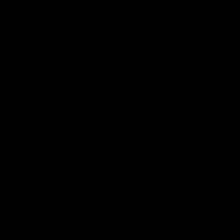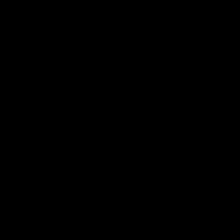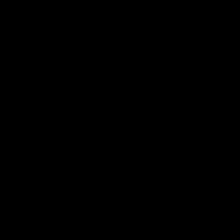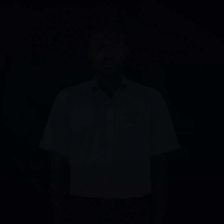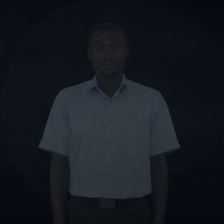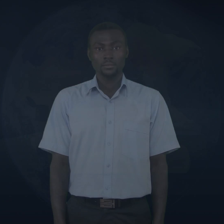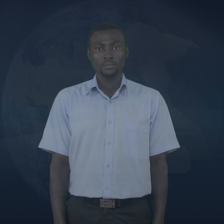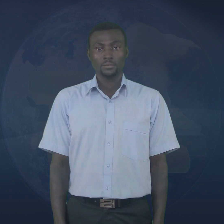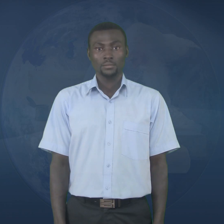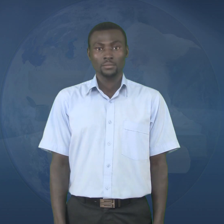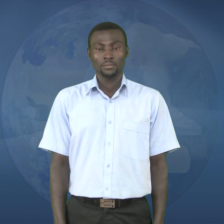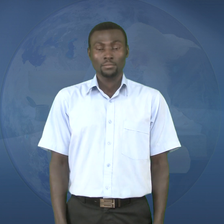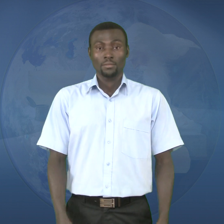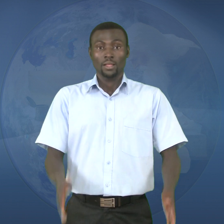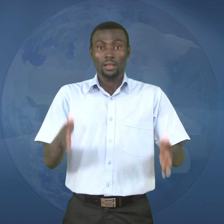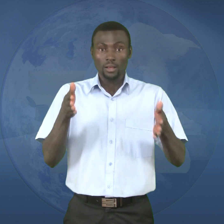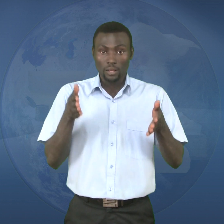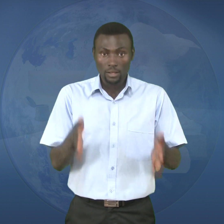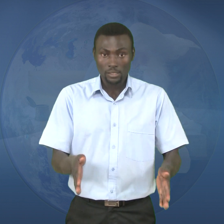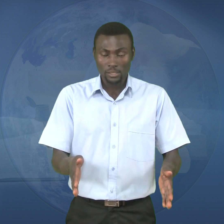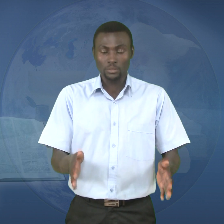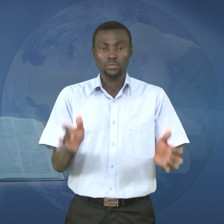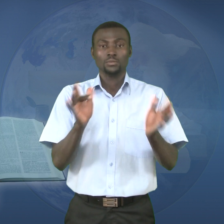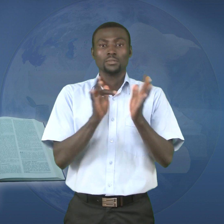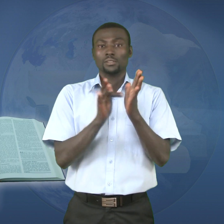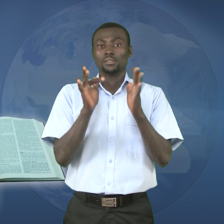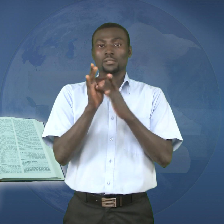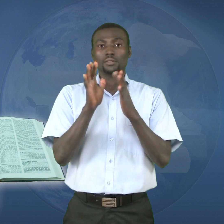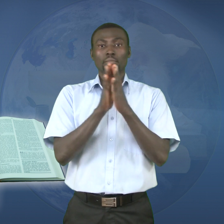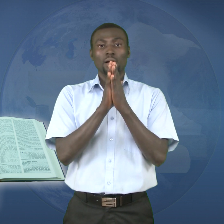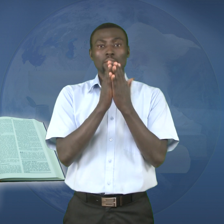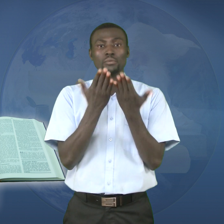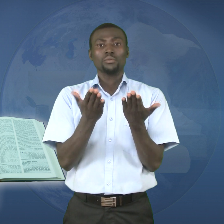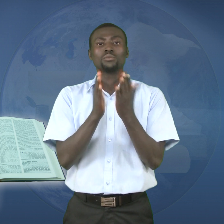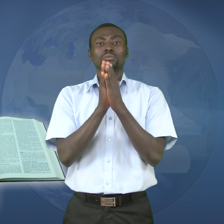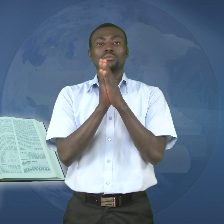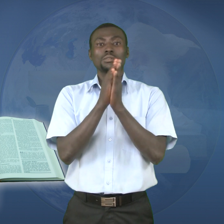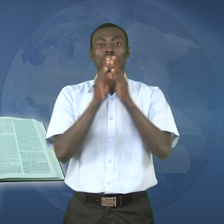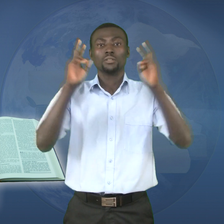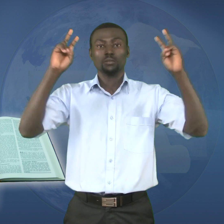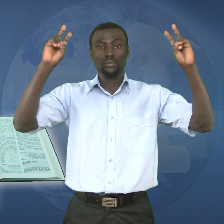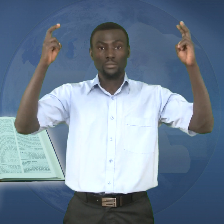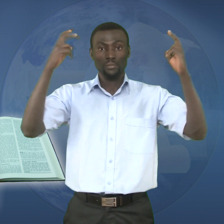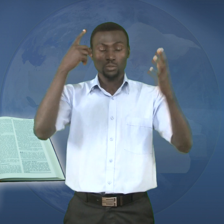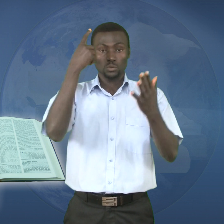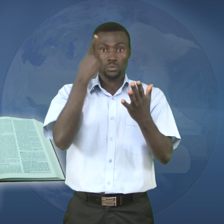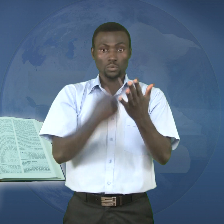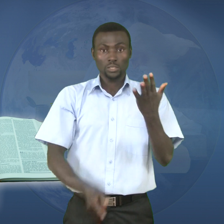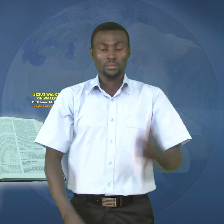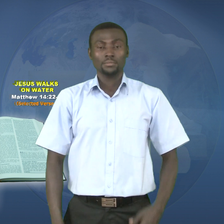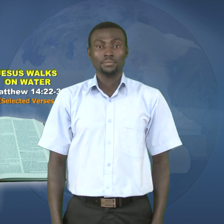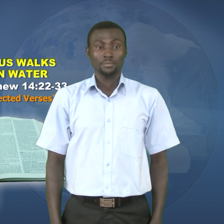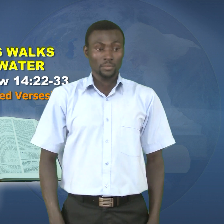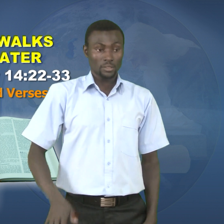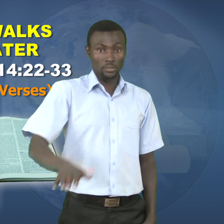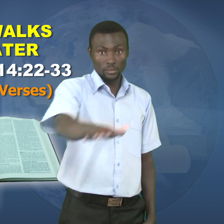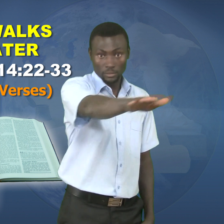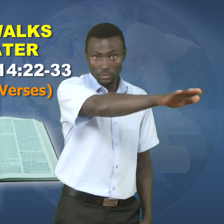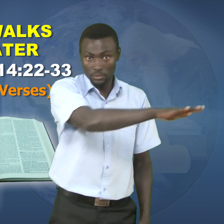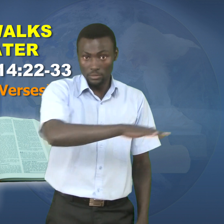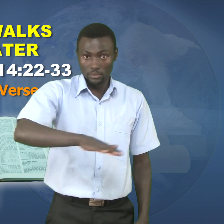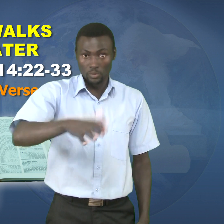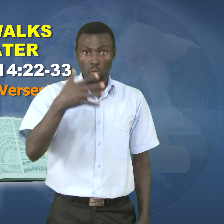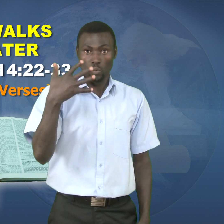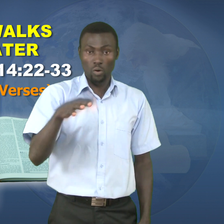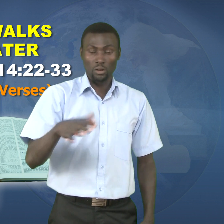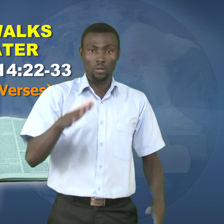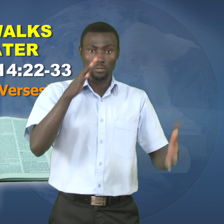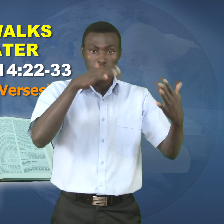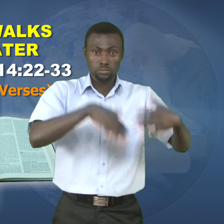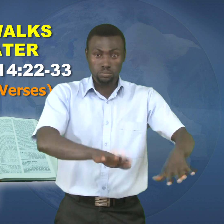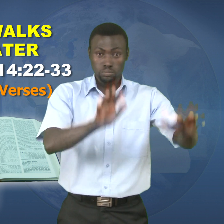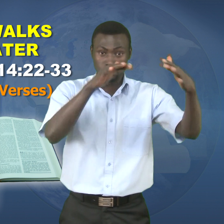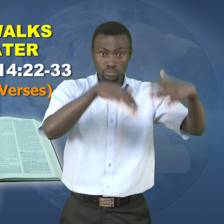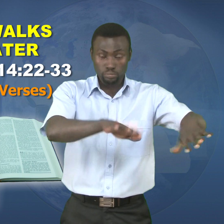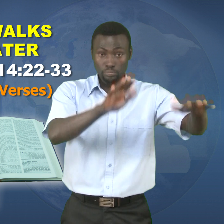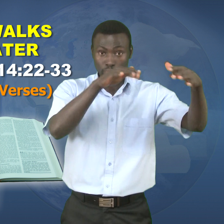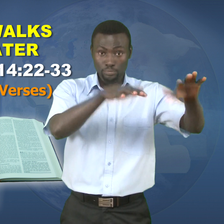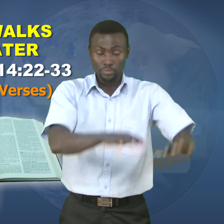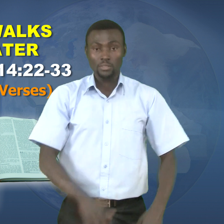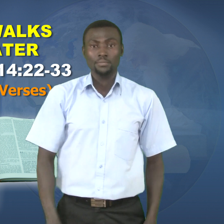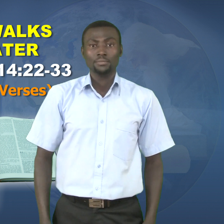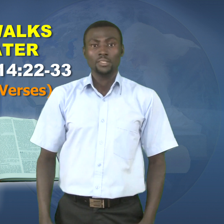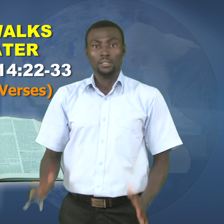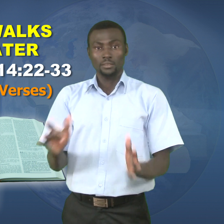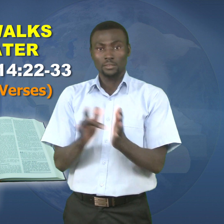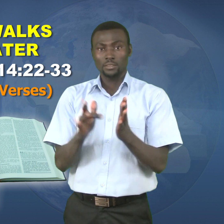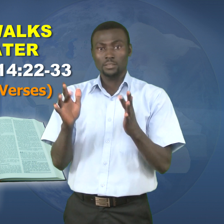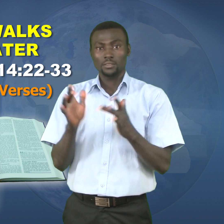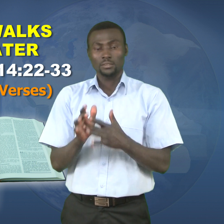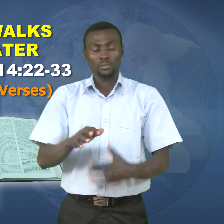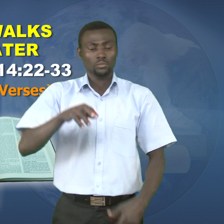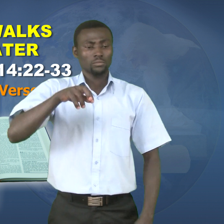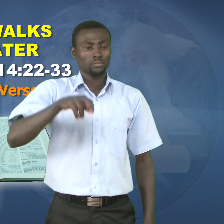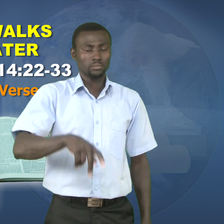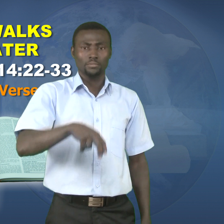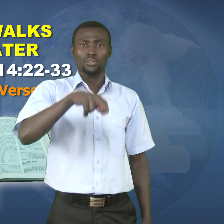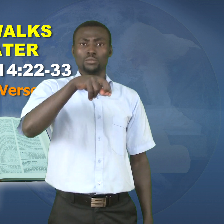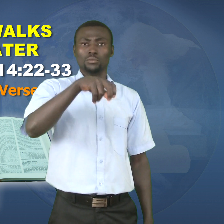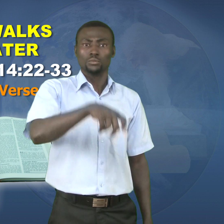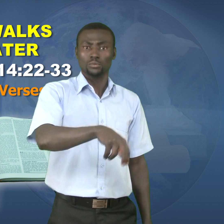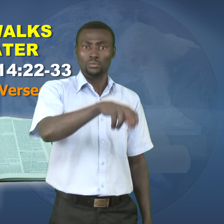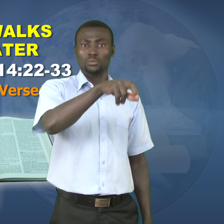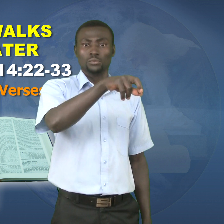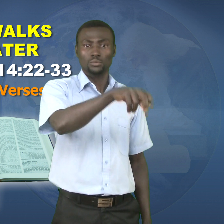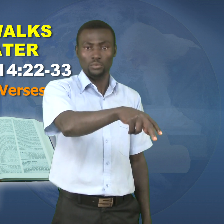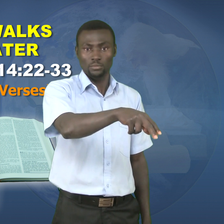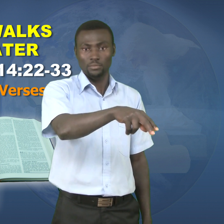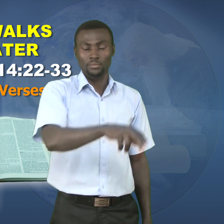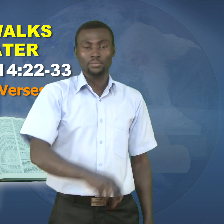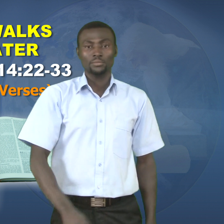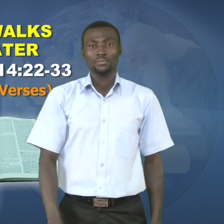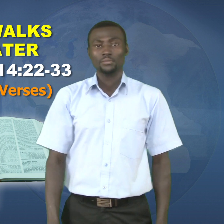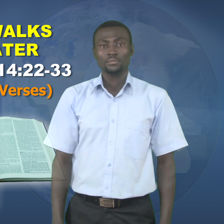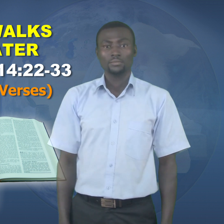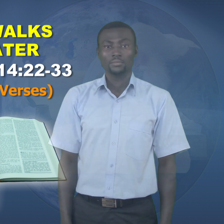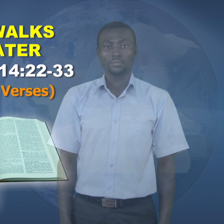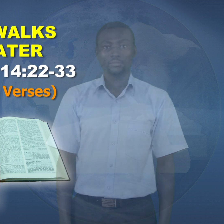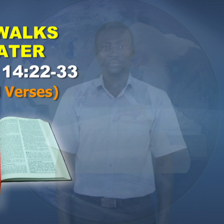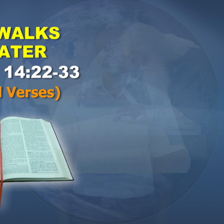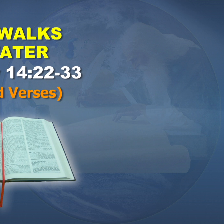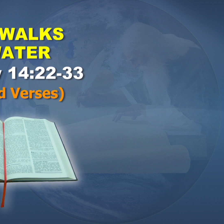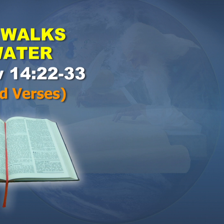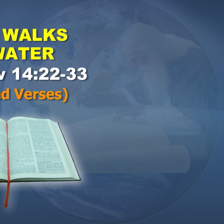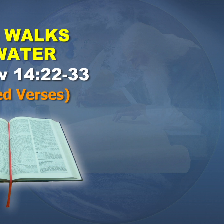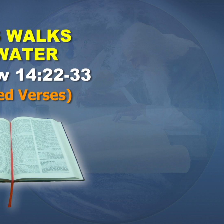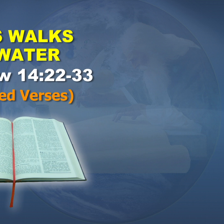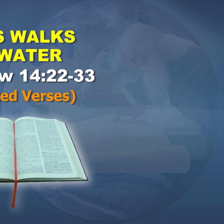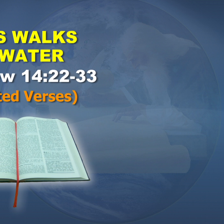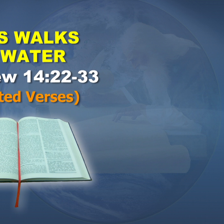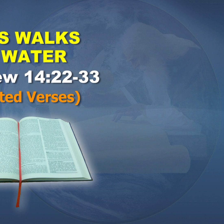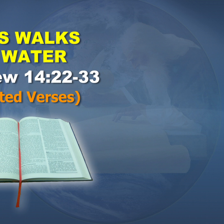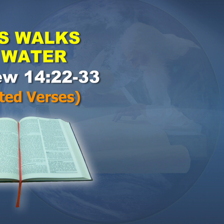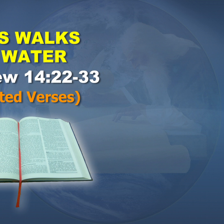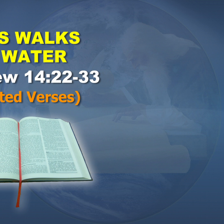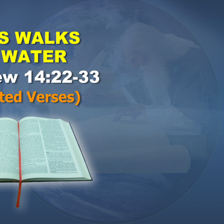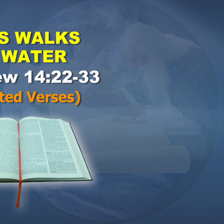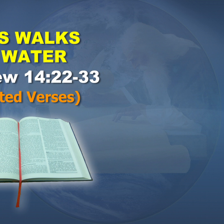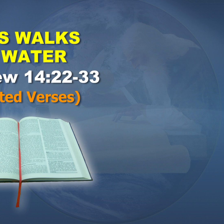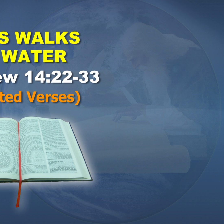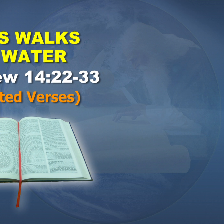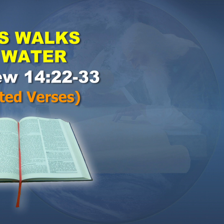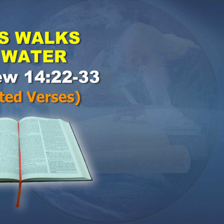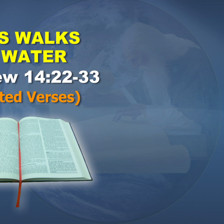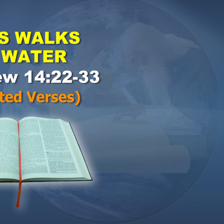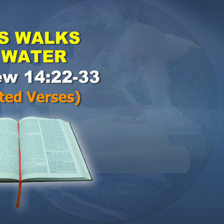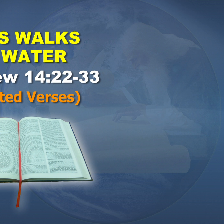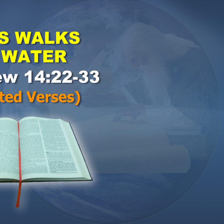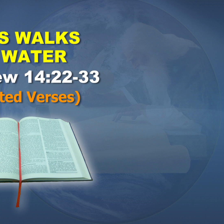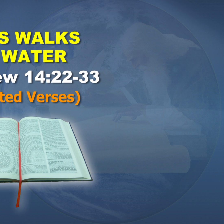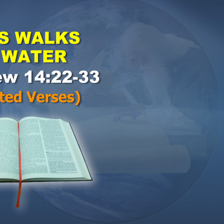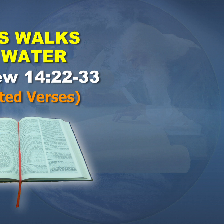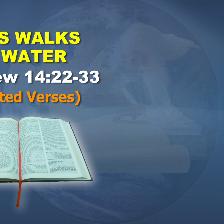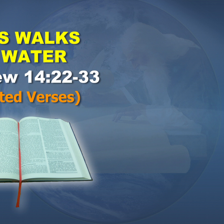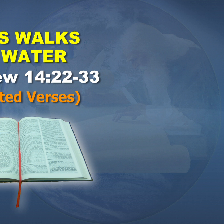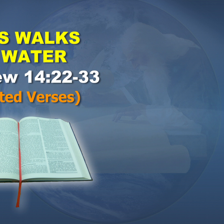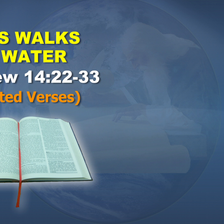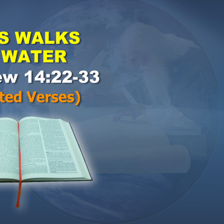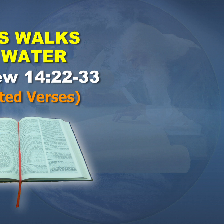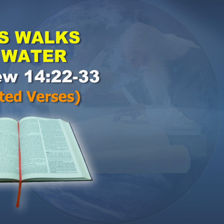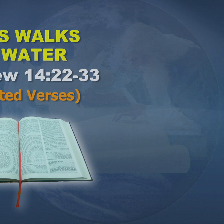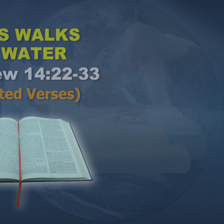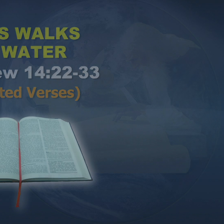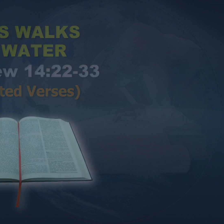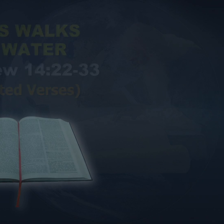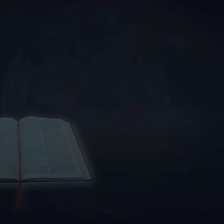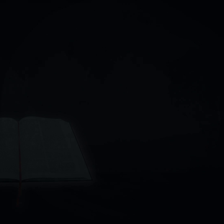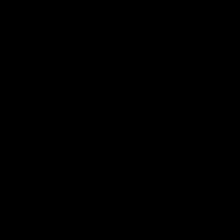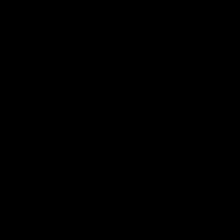Jesus walk on water